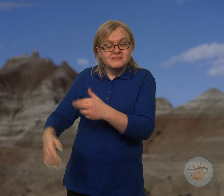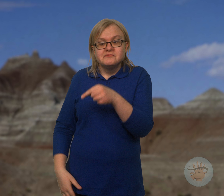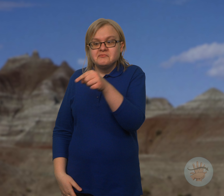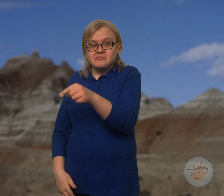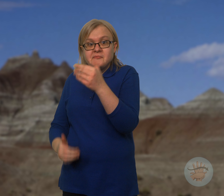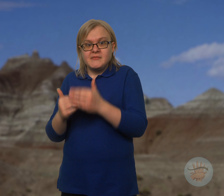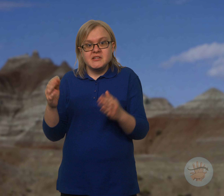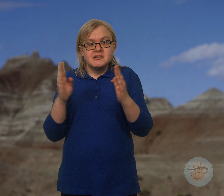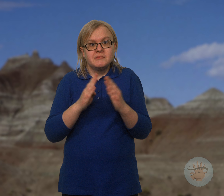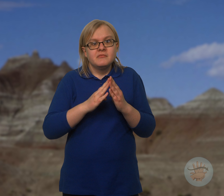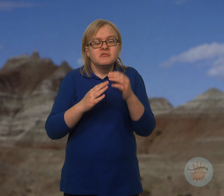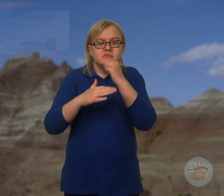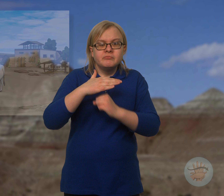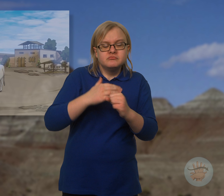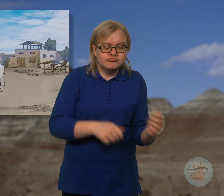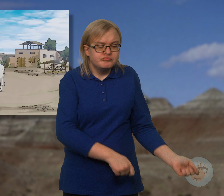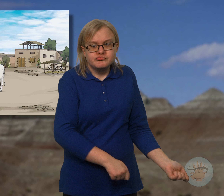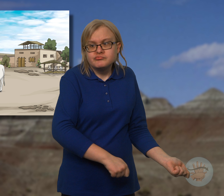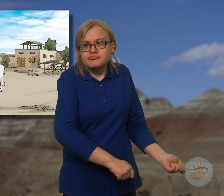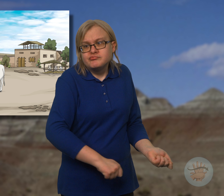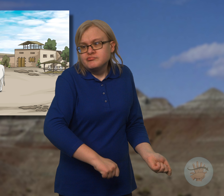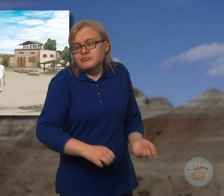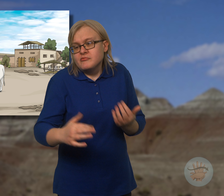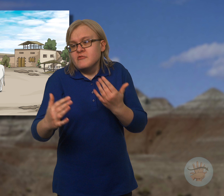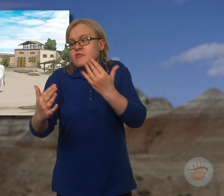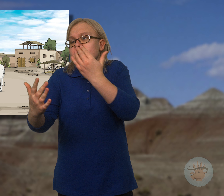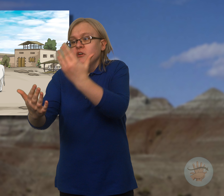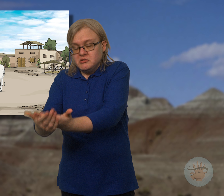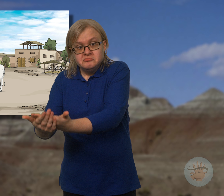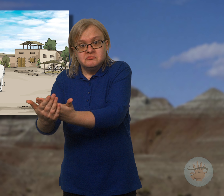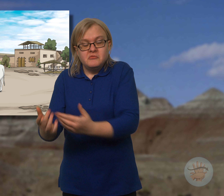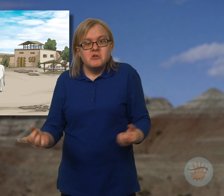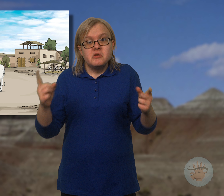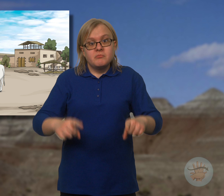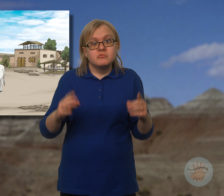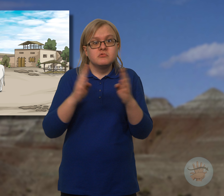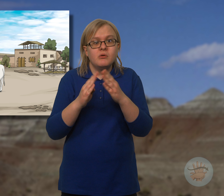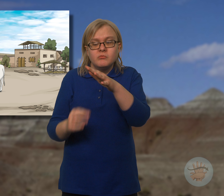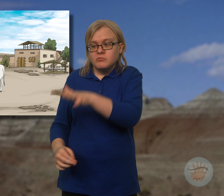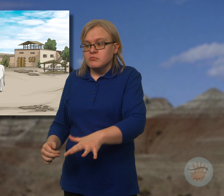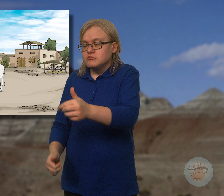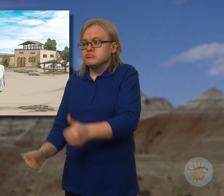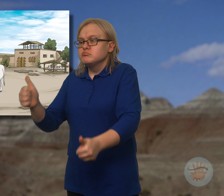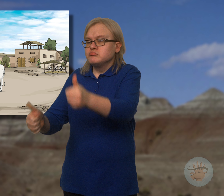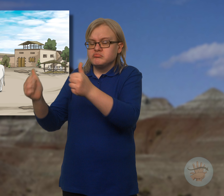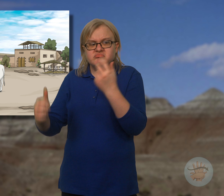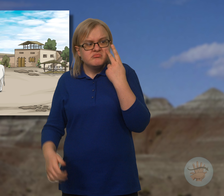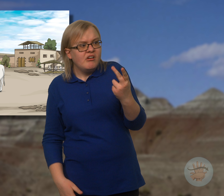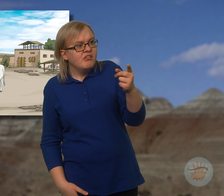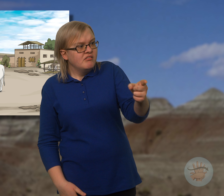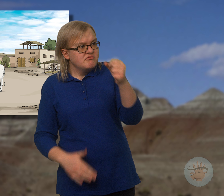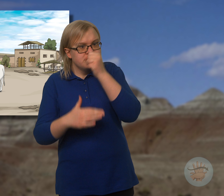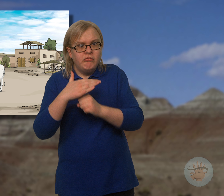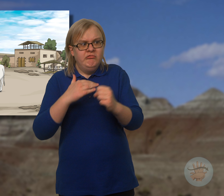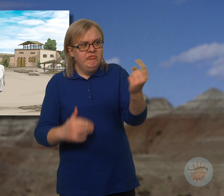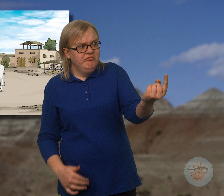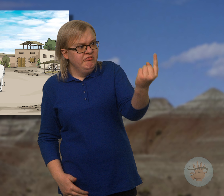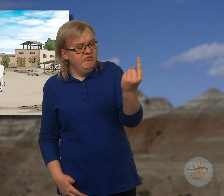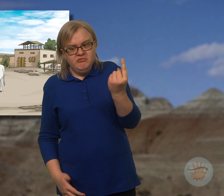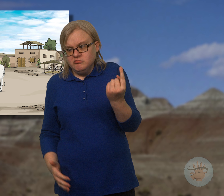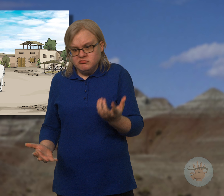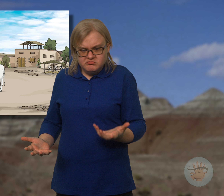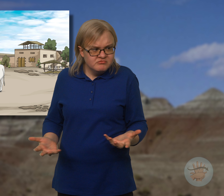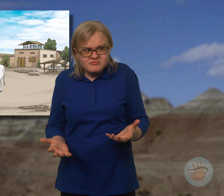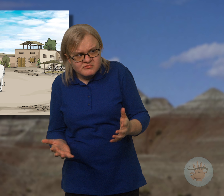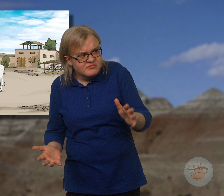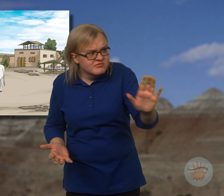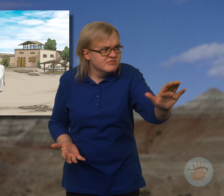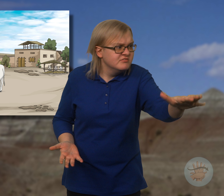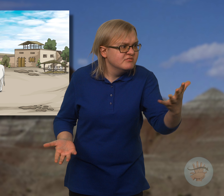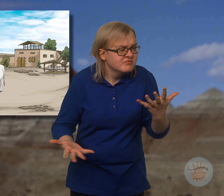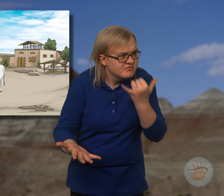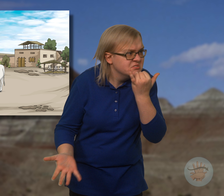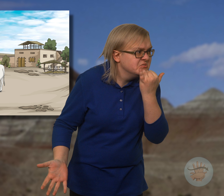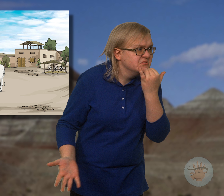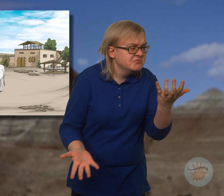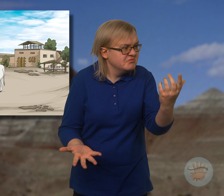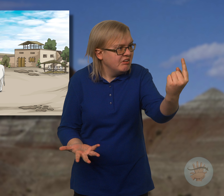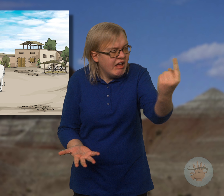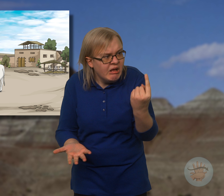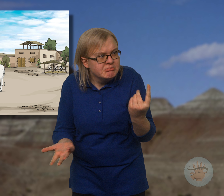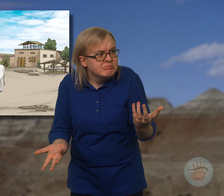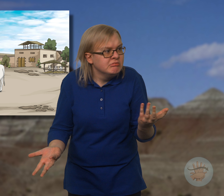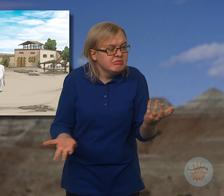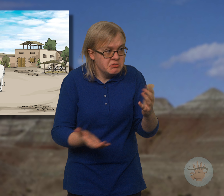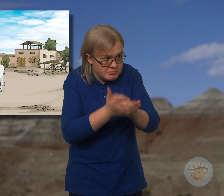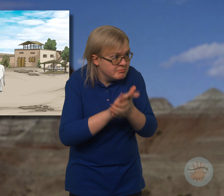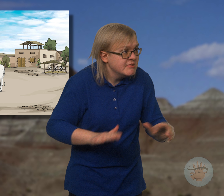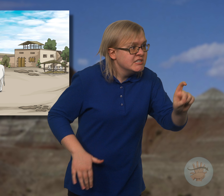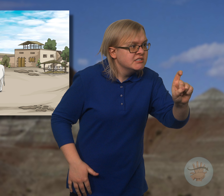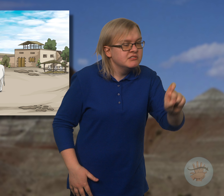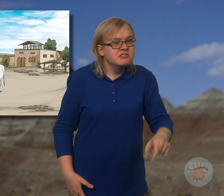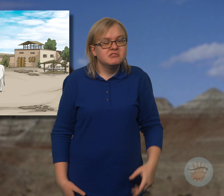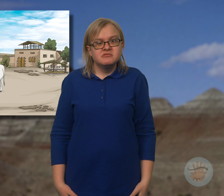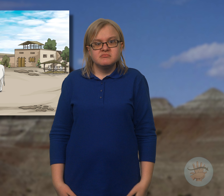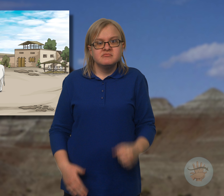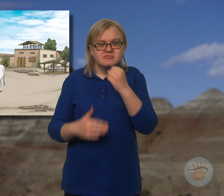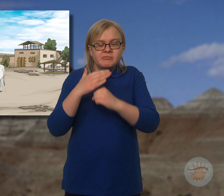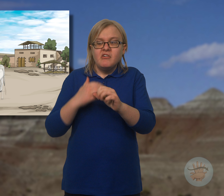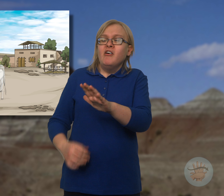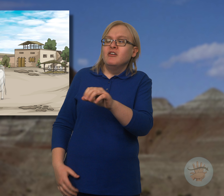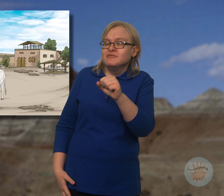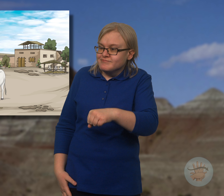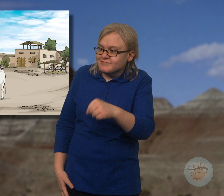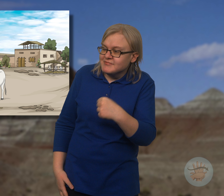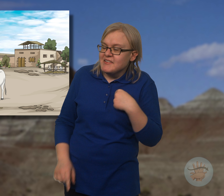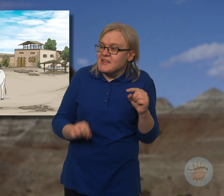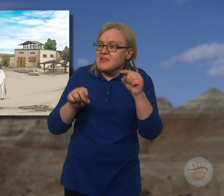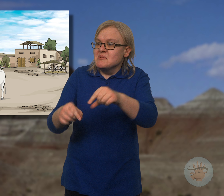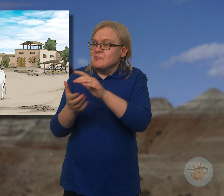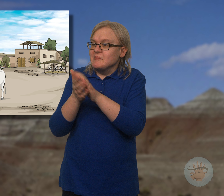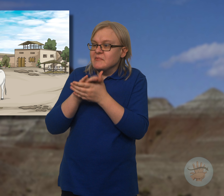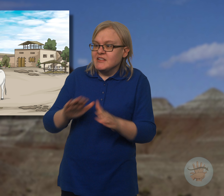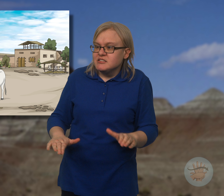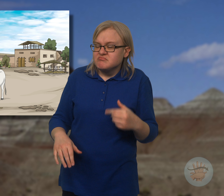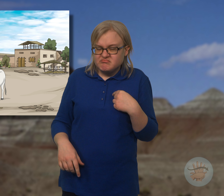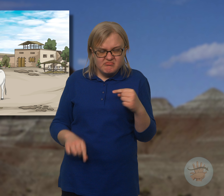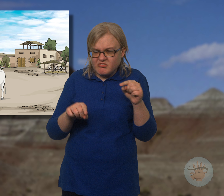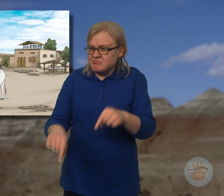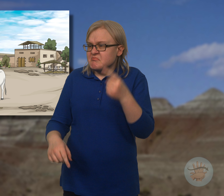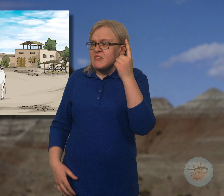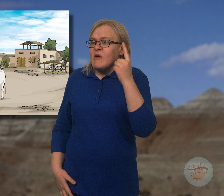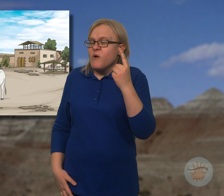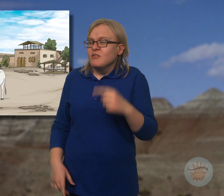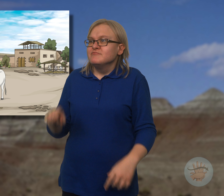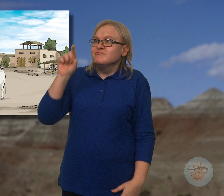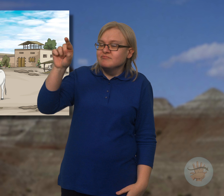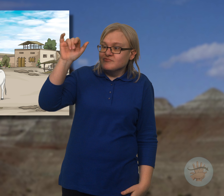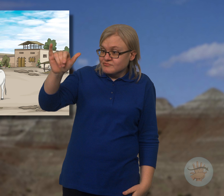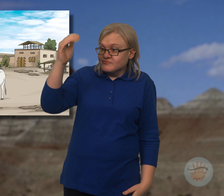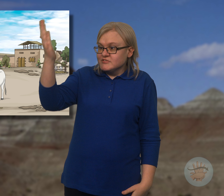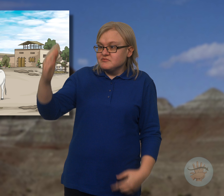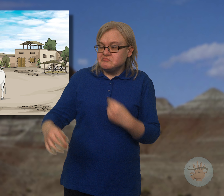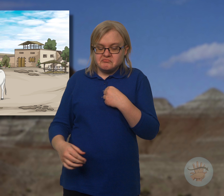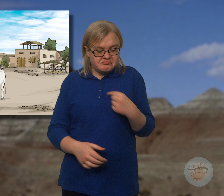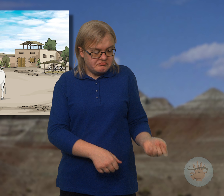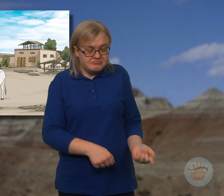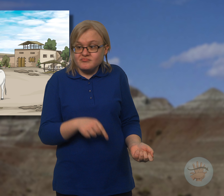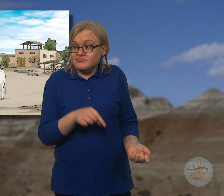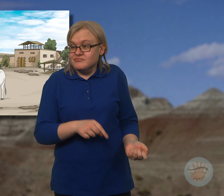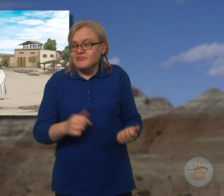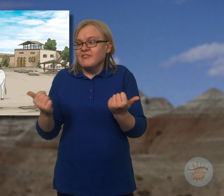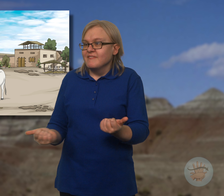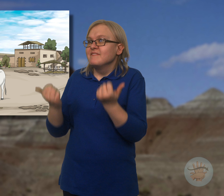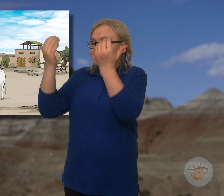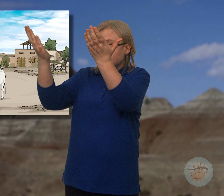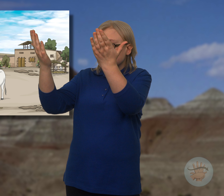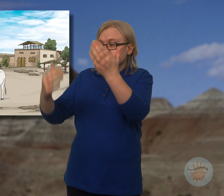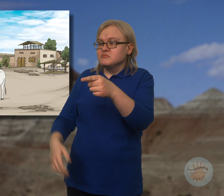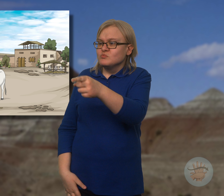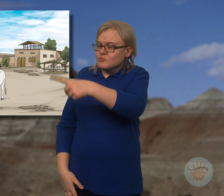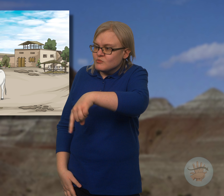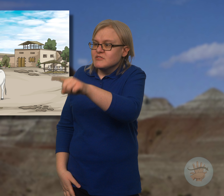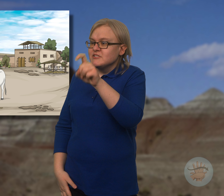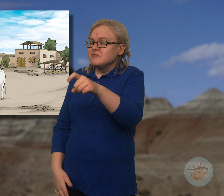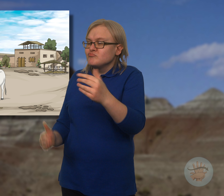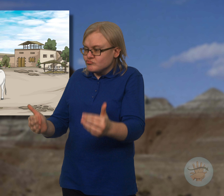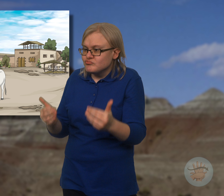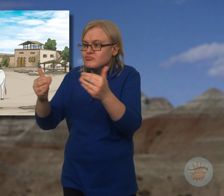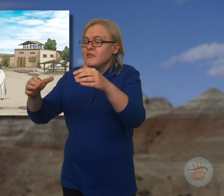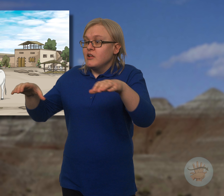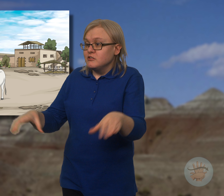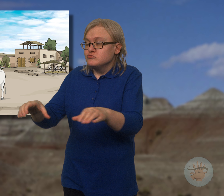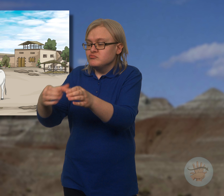When the elders of the town met him, they trembled and asked, “Do you come in peace?” “In peace,” he replied.